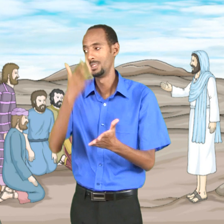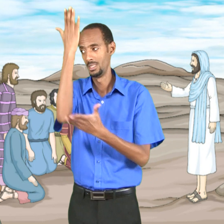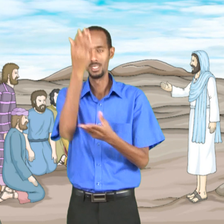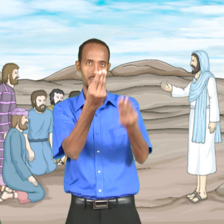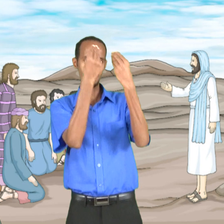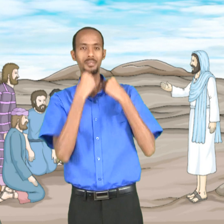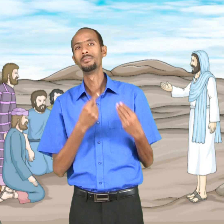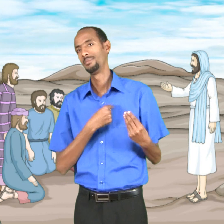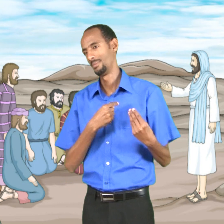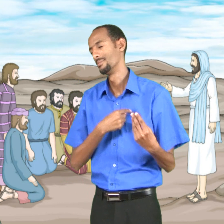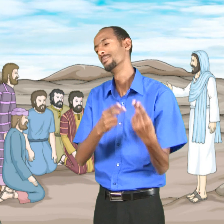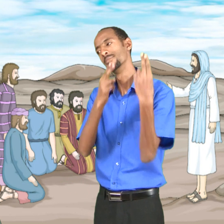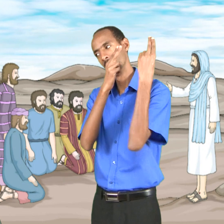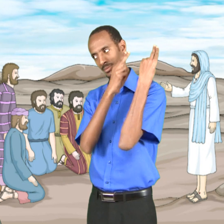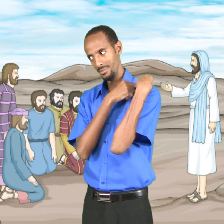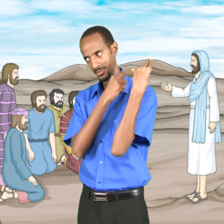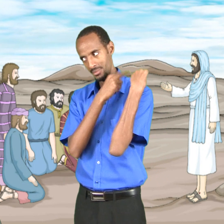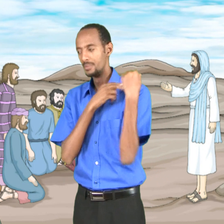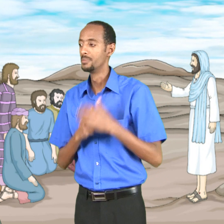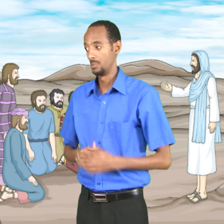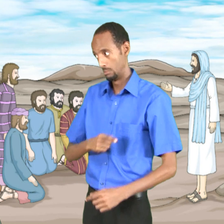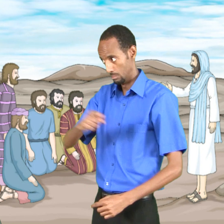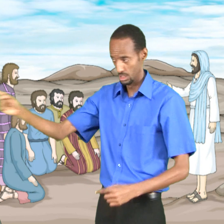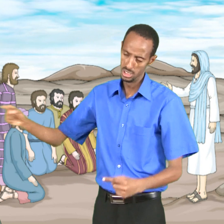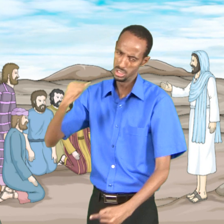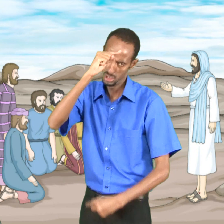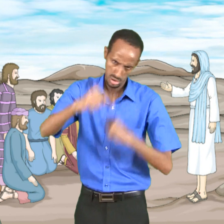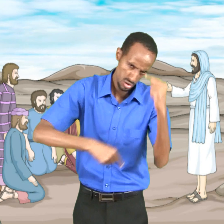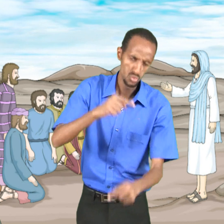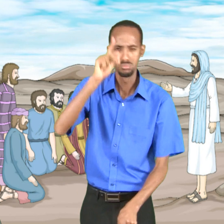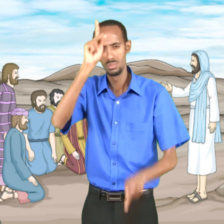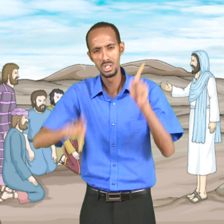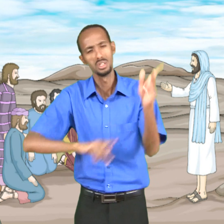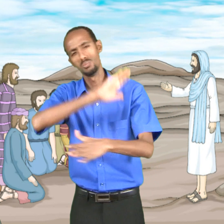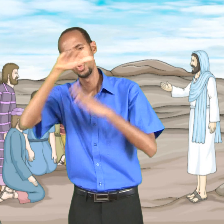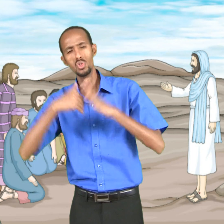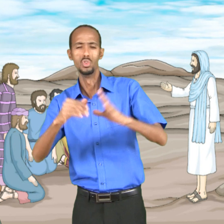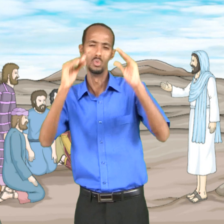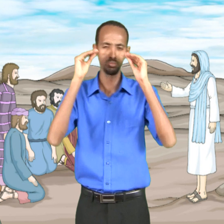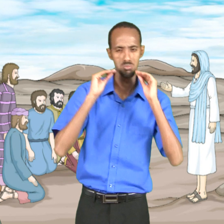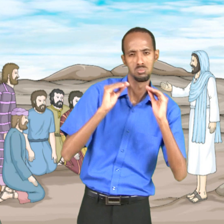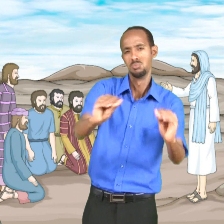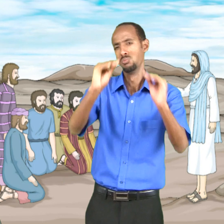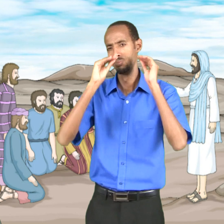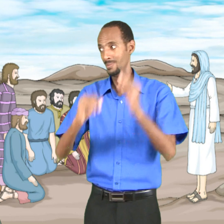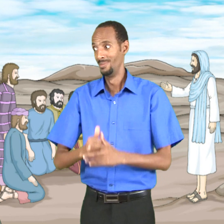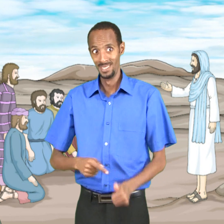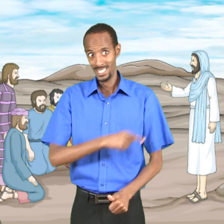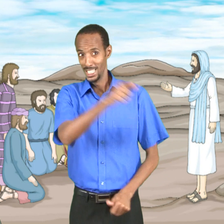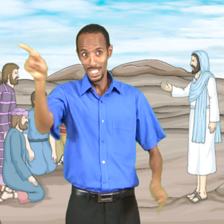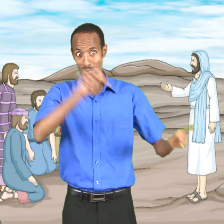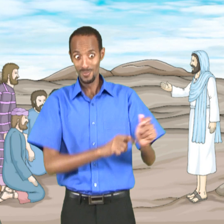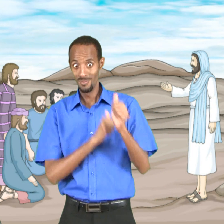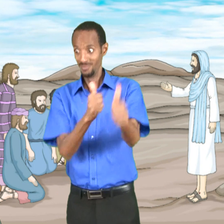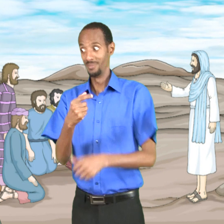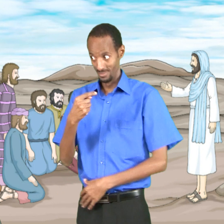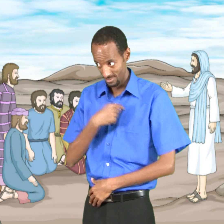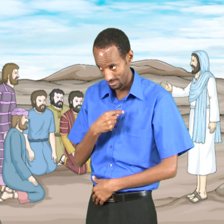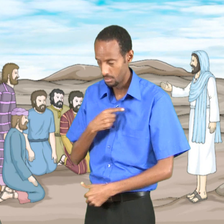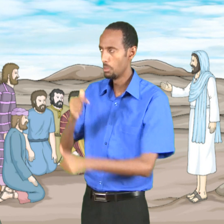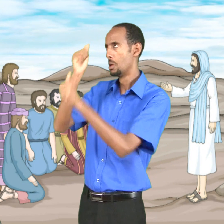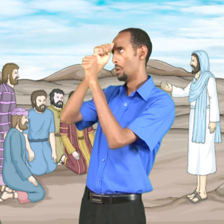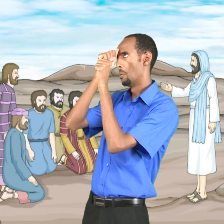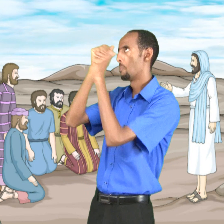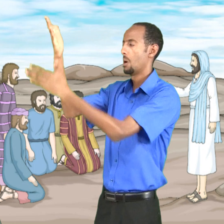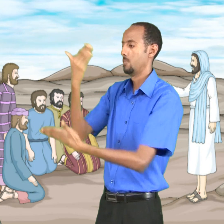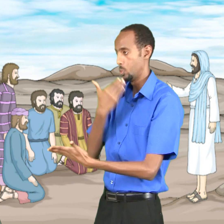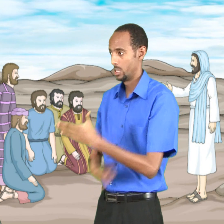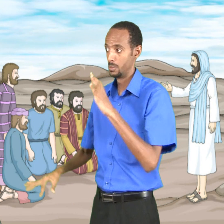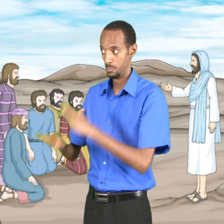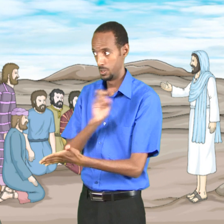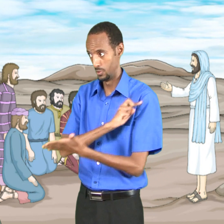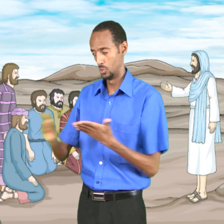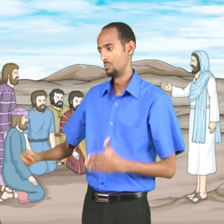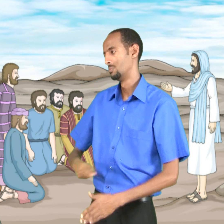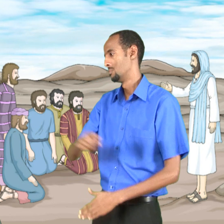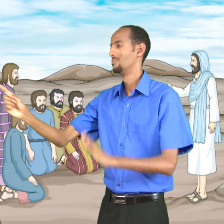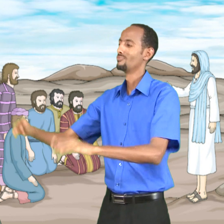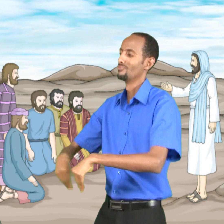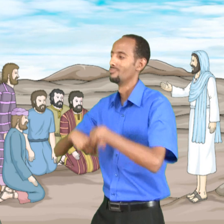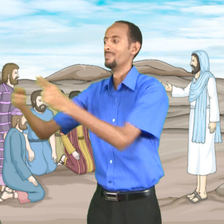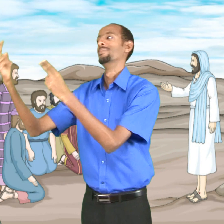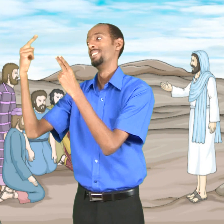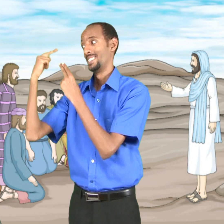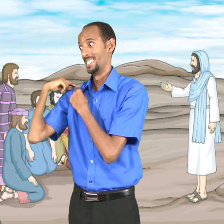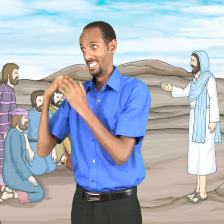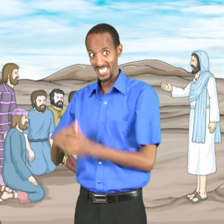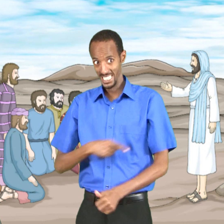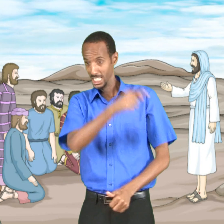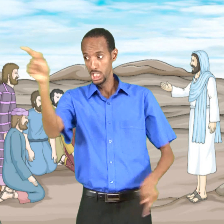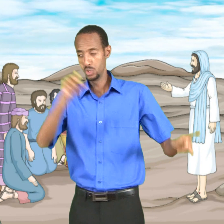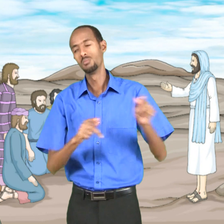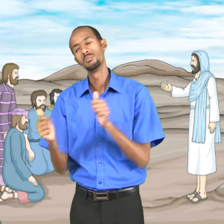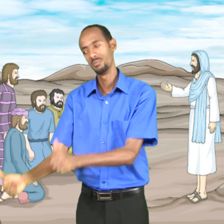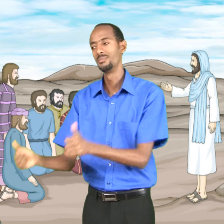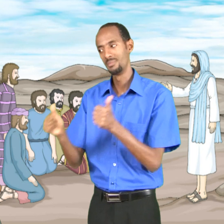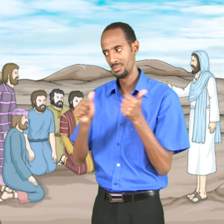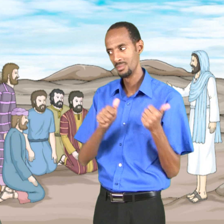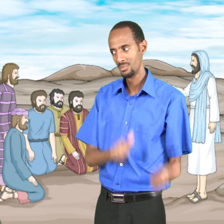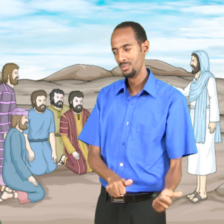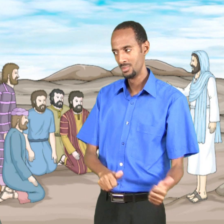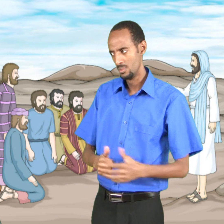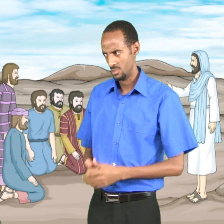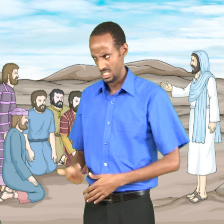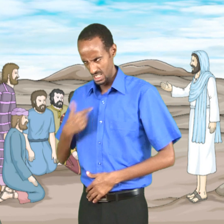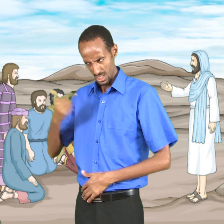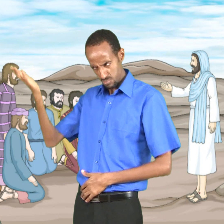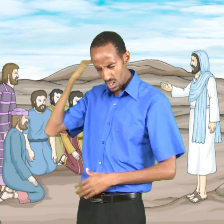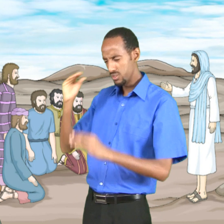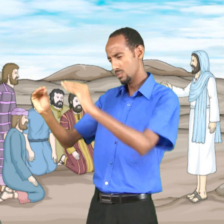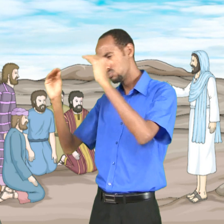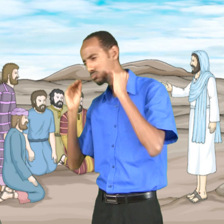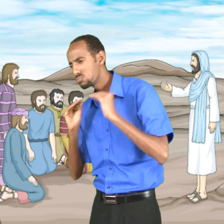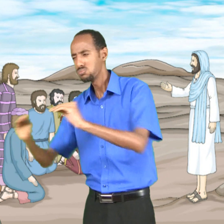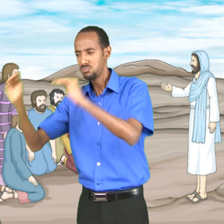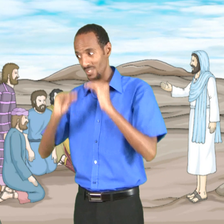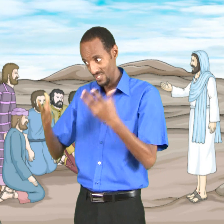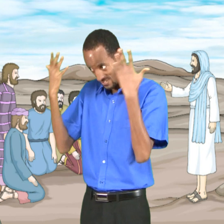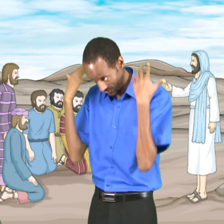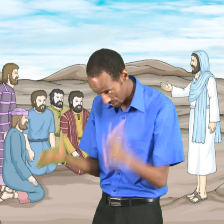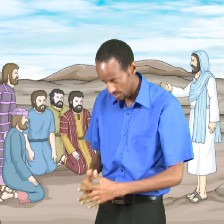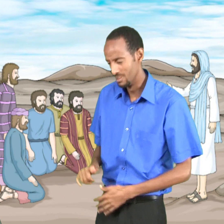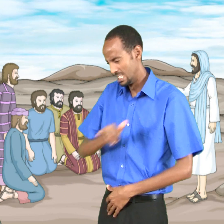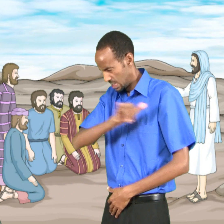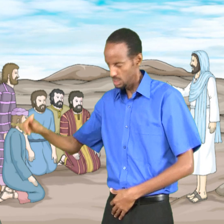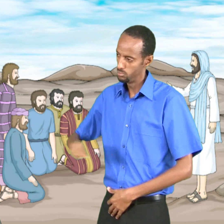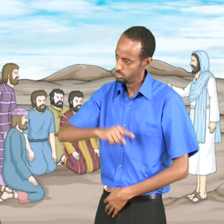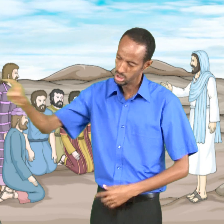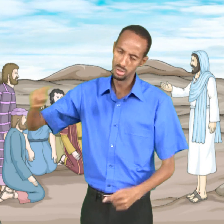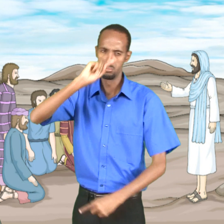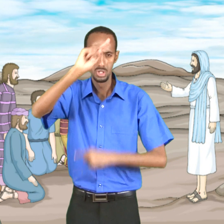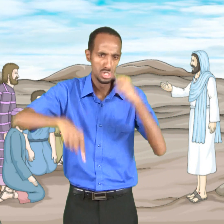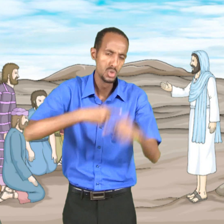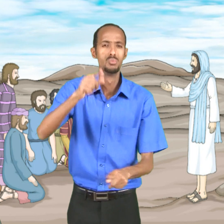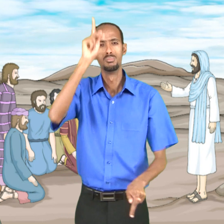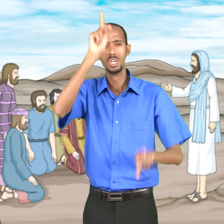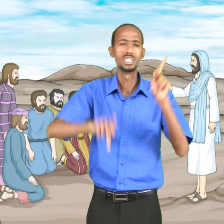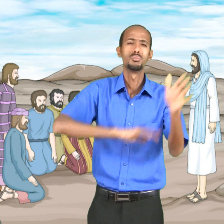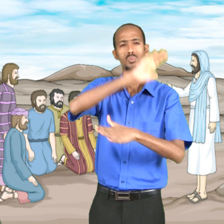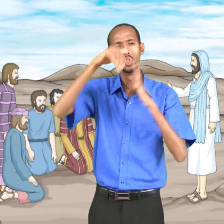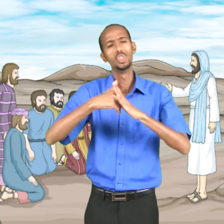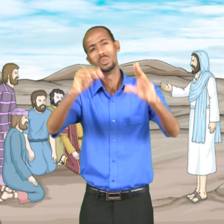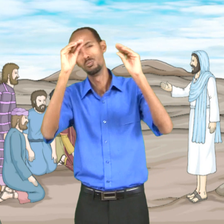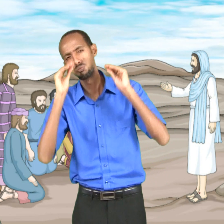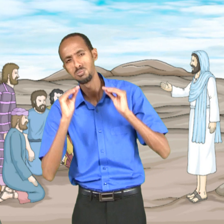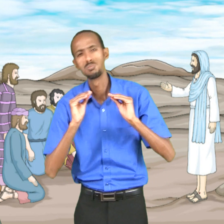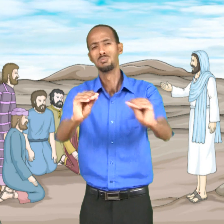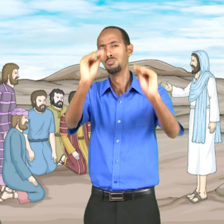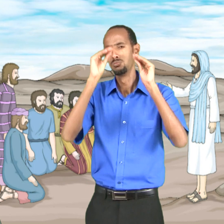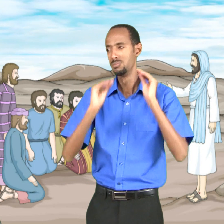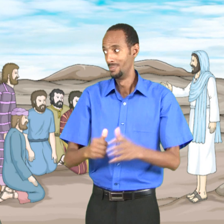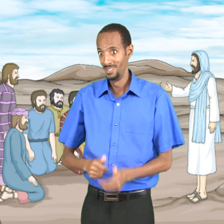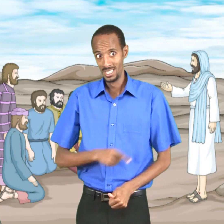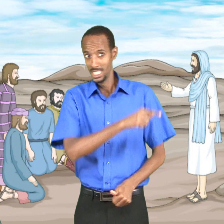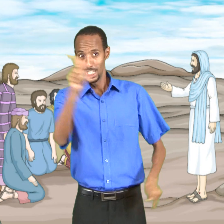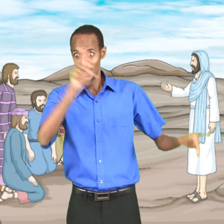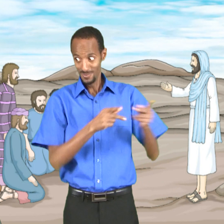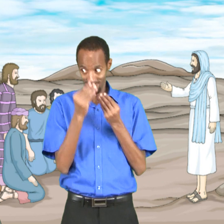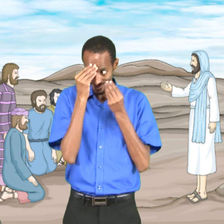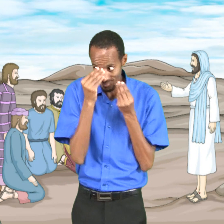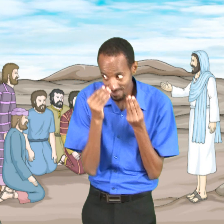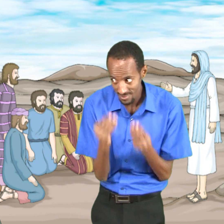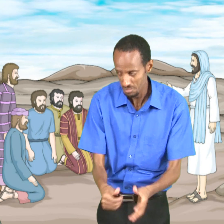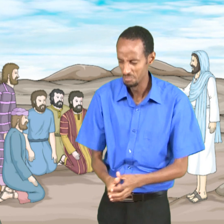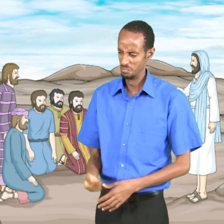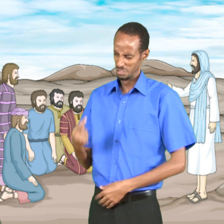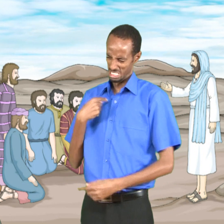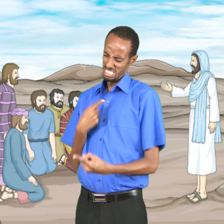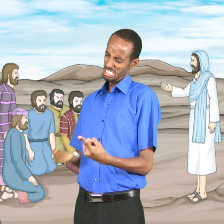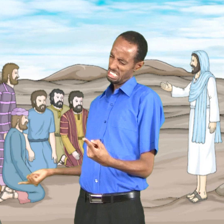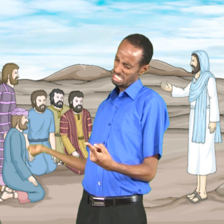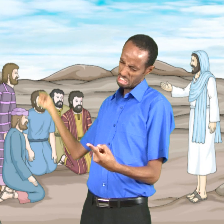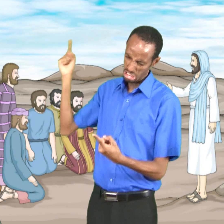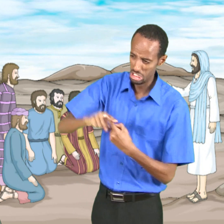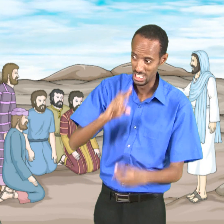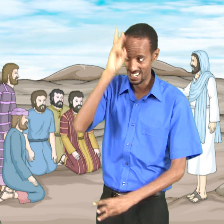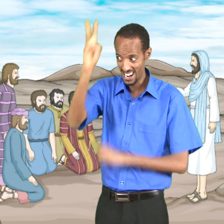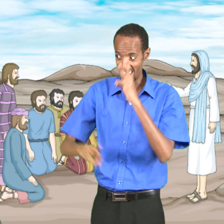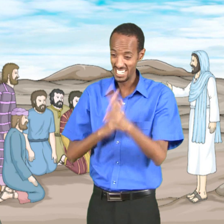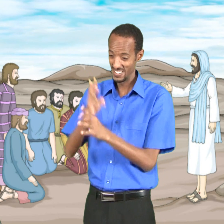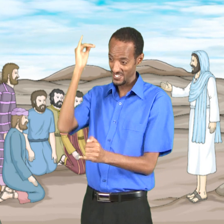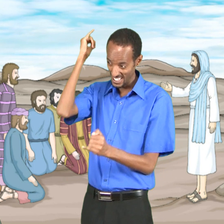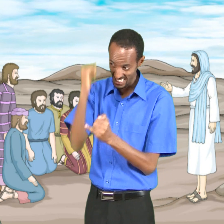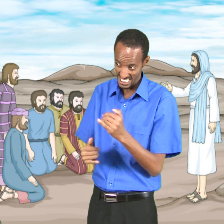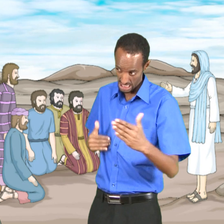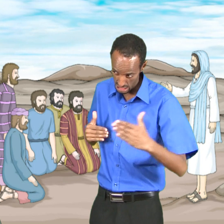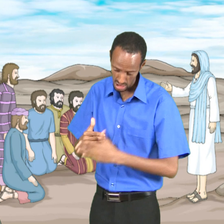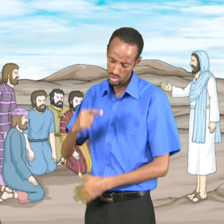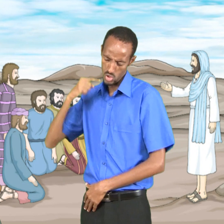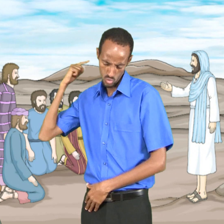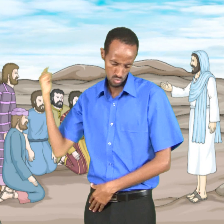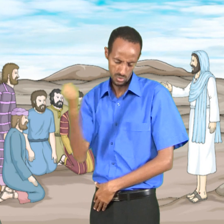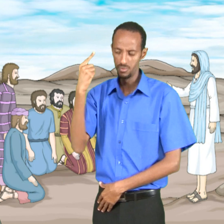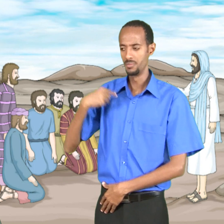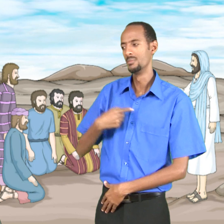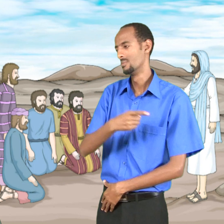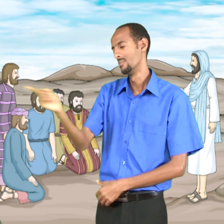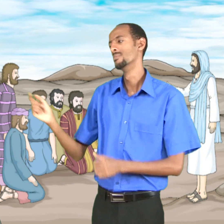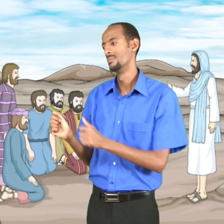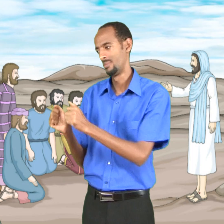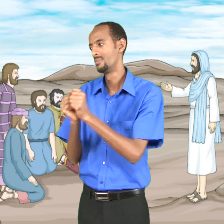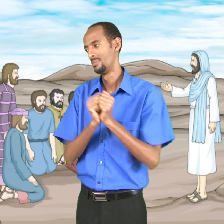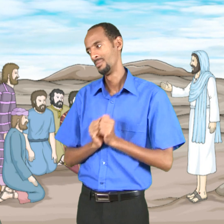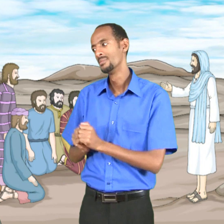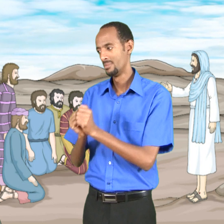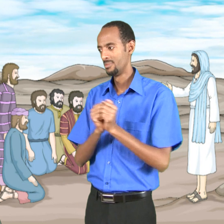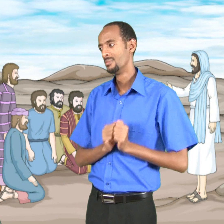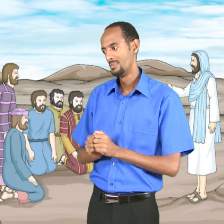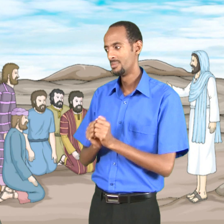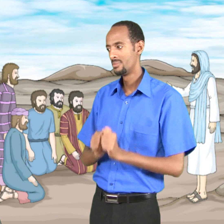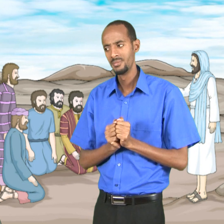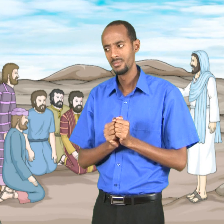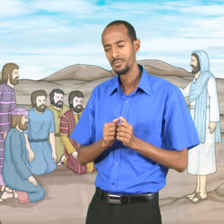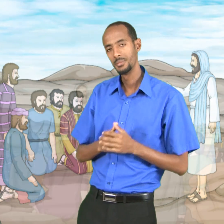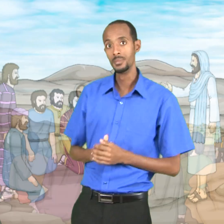Therefore go and make disciples of all nations, baptizing them in the name of the Father, and of the Son, and of the Holy Spirit, and teaching them to obey all that I have commanded you.